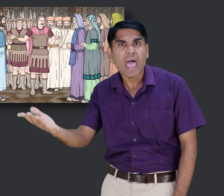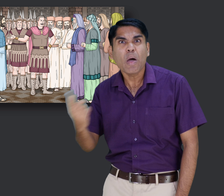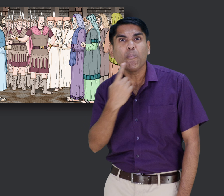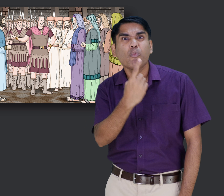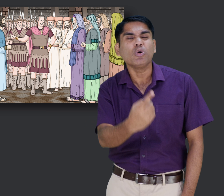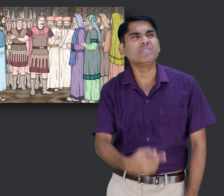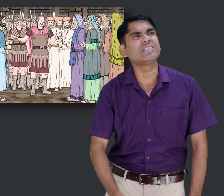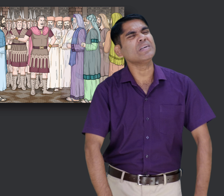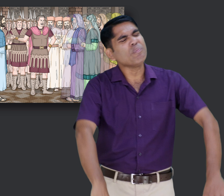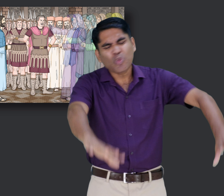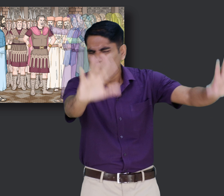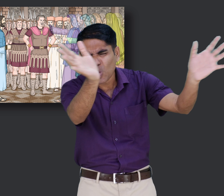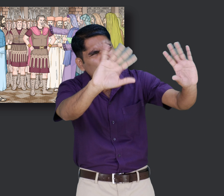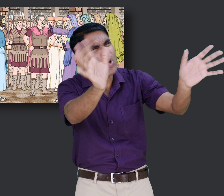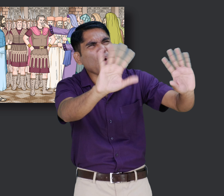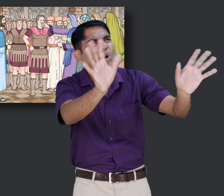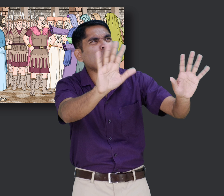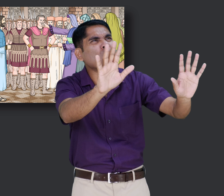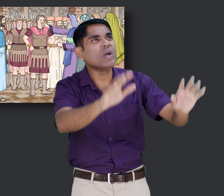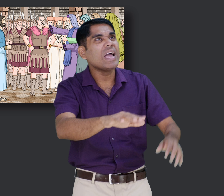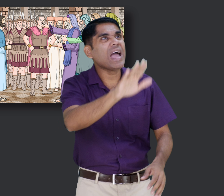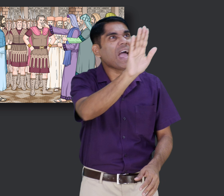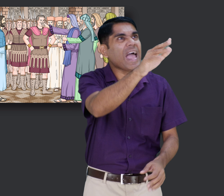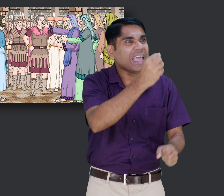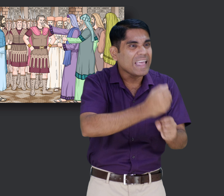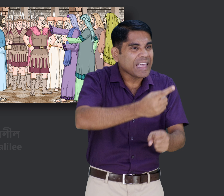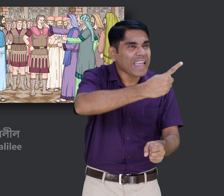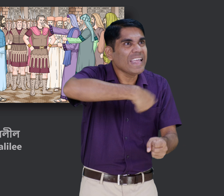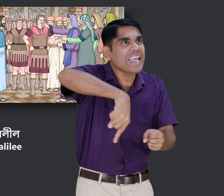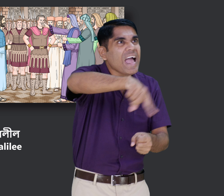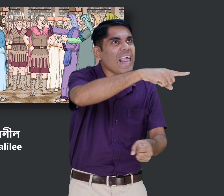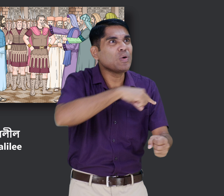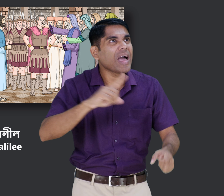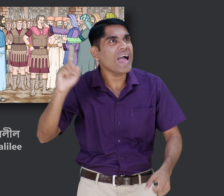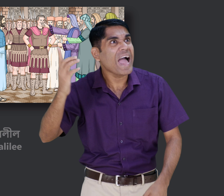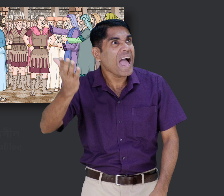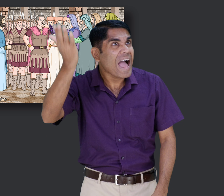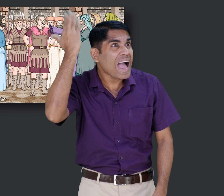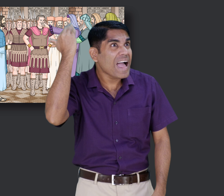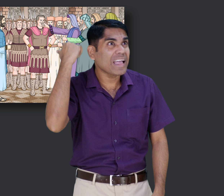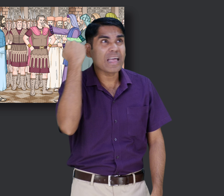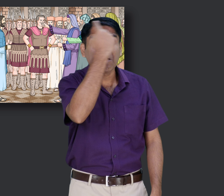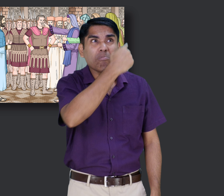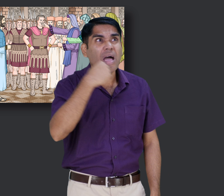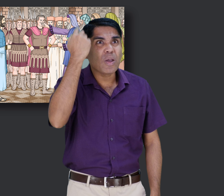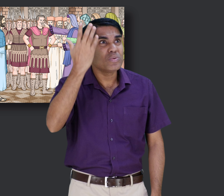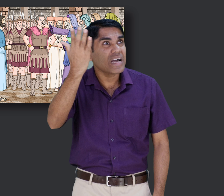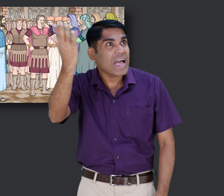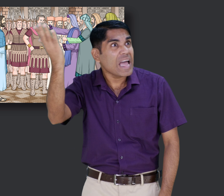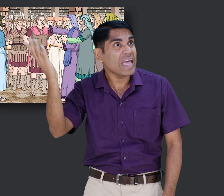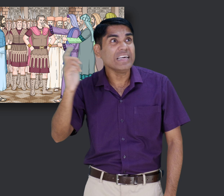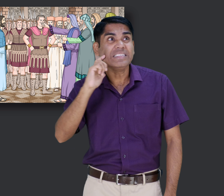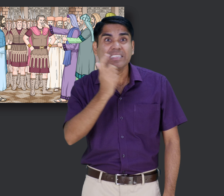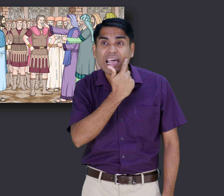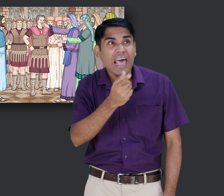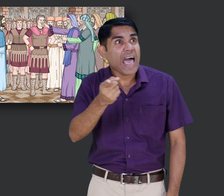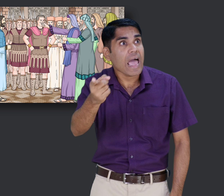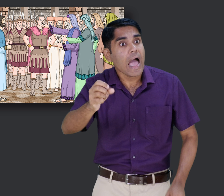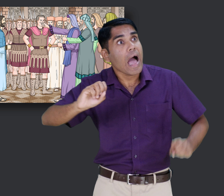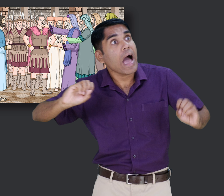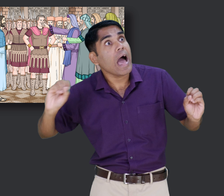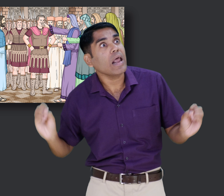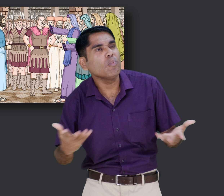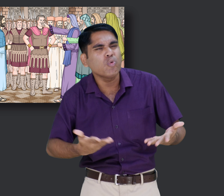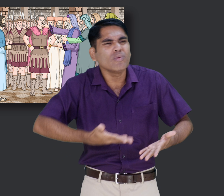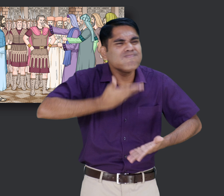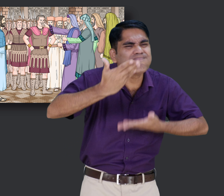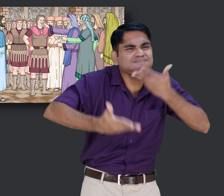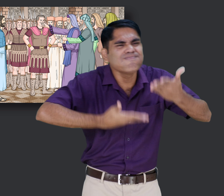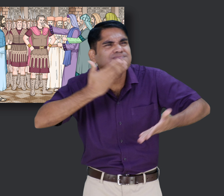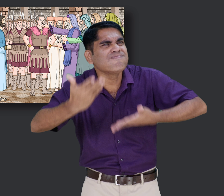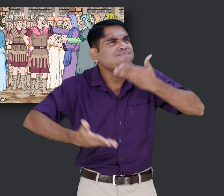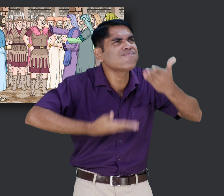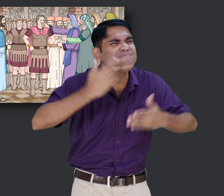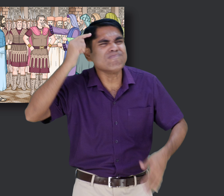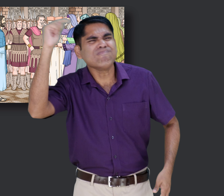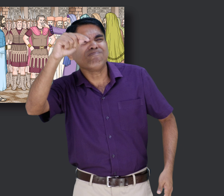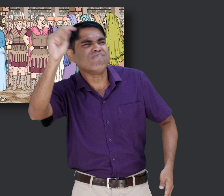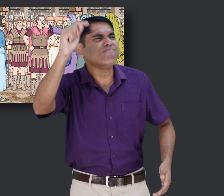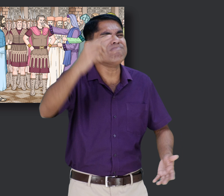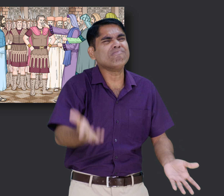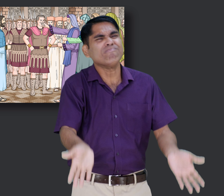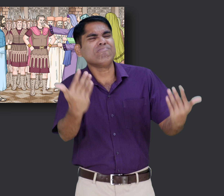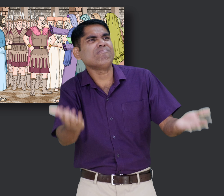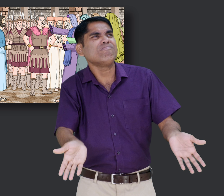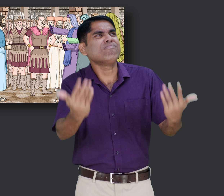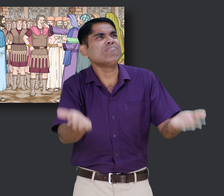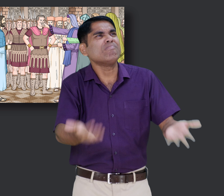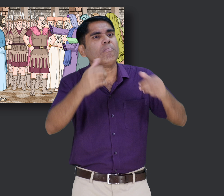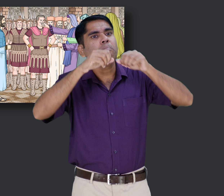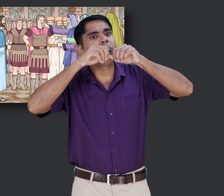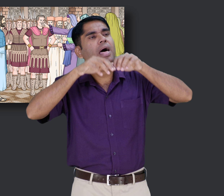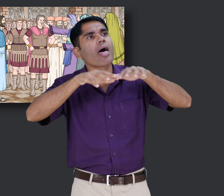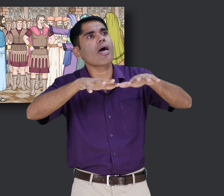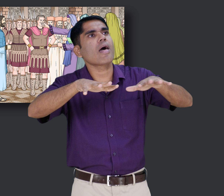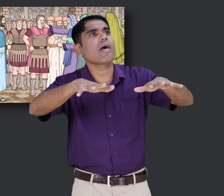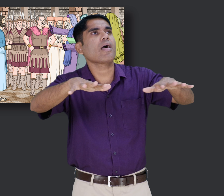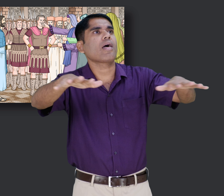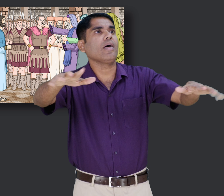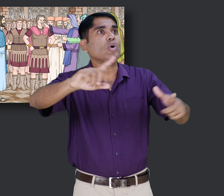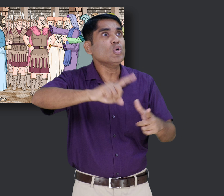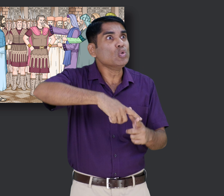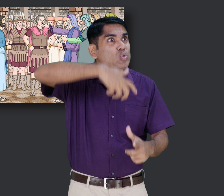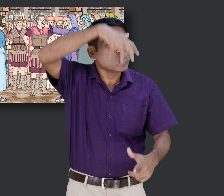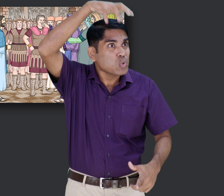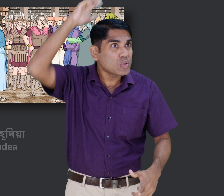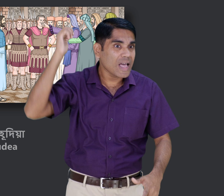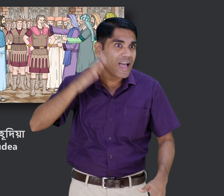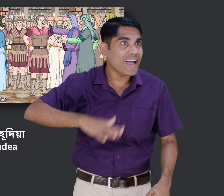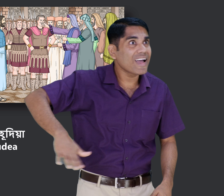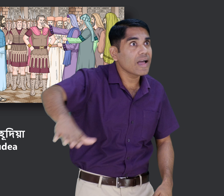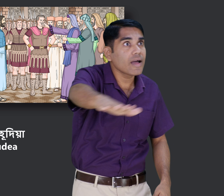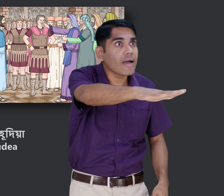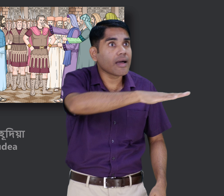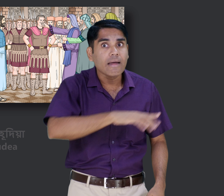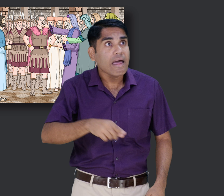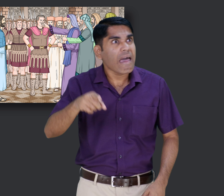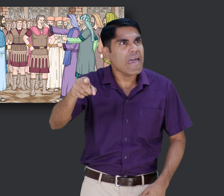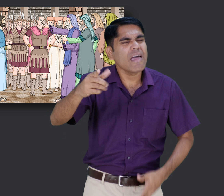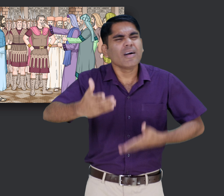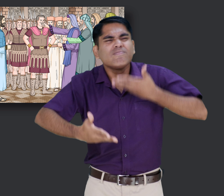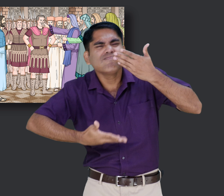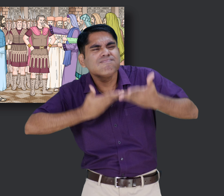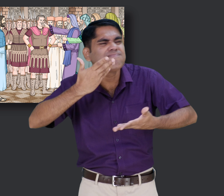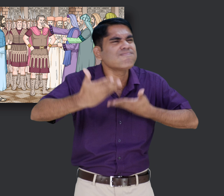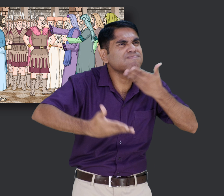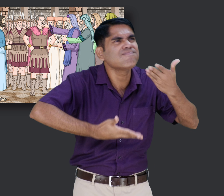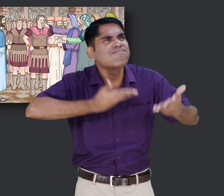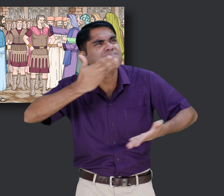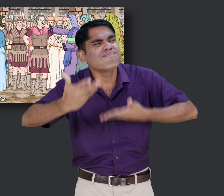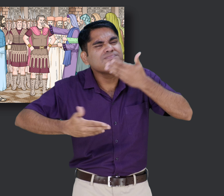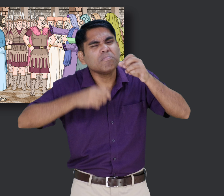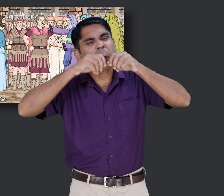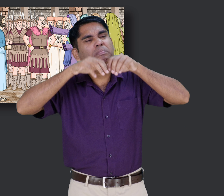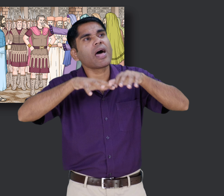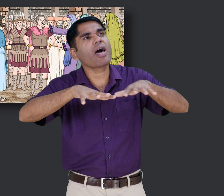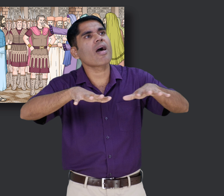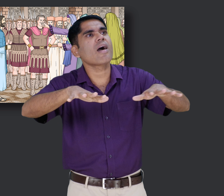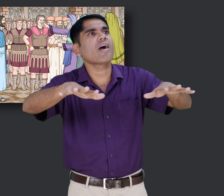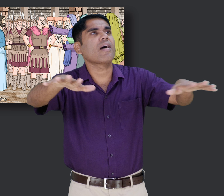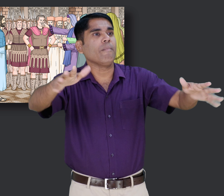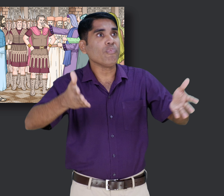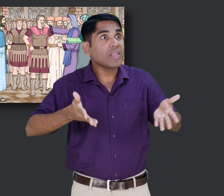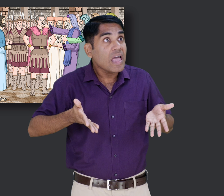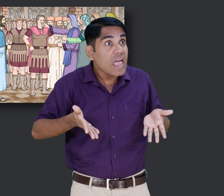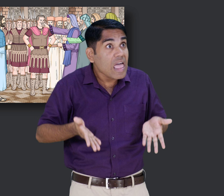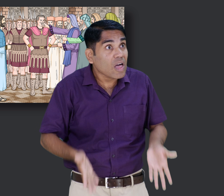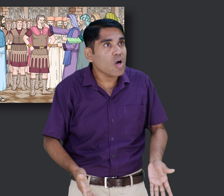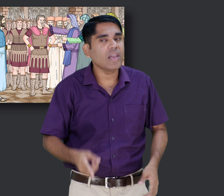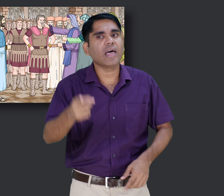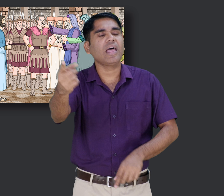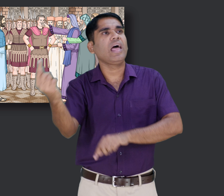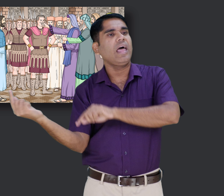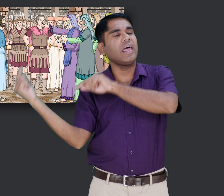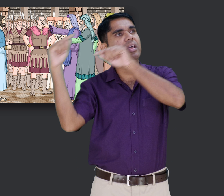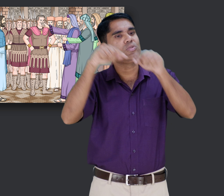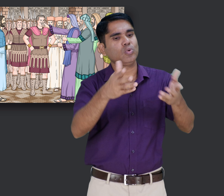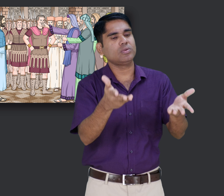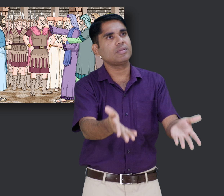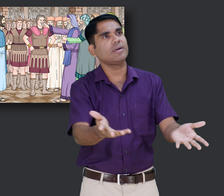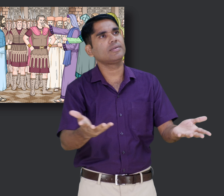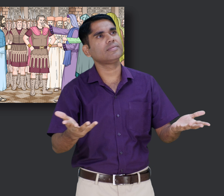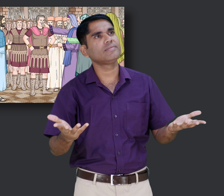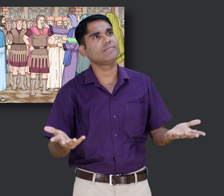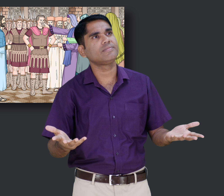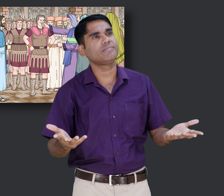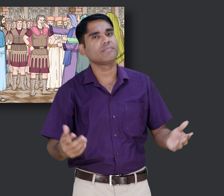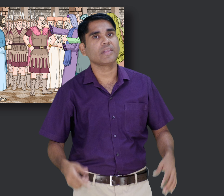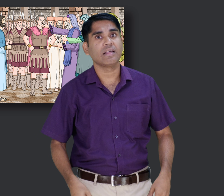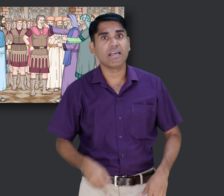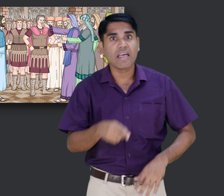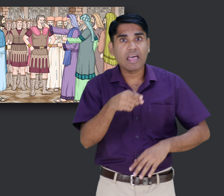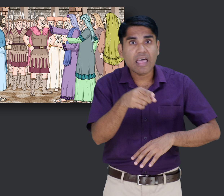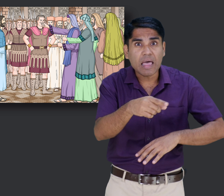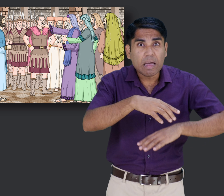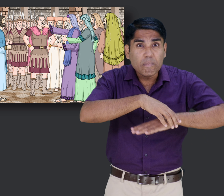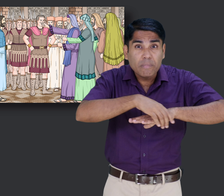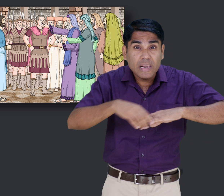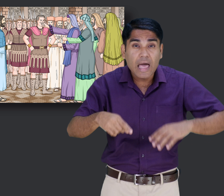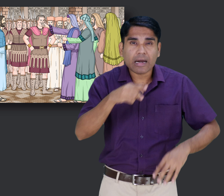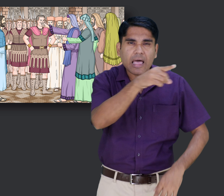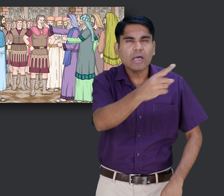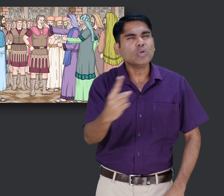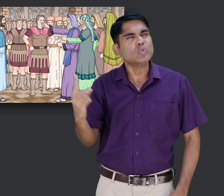But they kept insisting, “He stirs up the people all over Judea with His teaching.